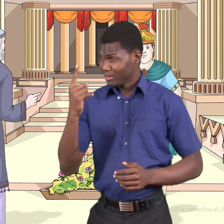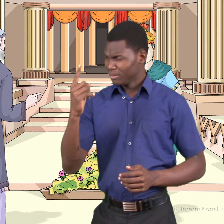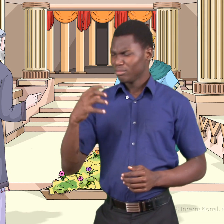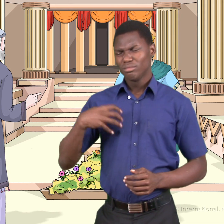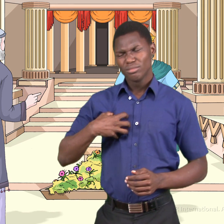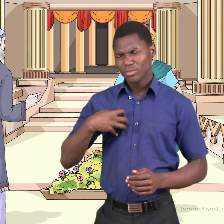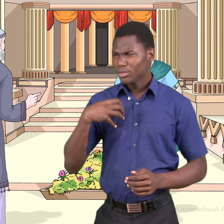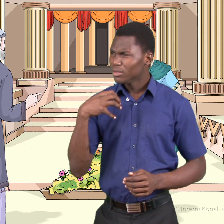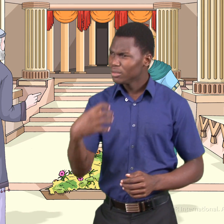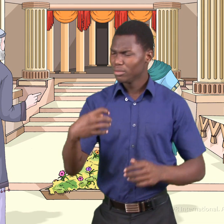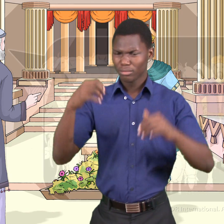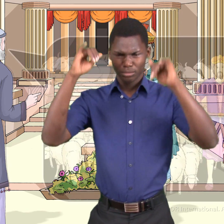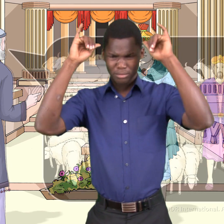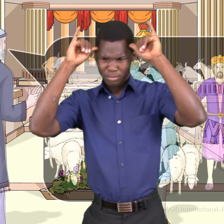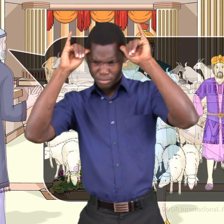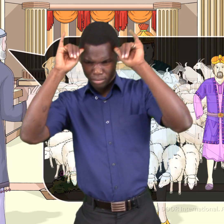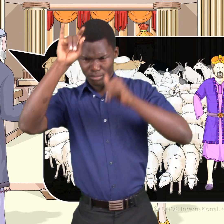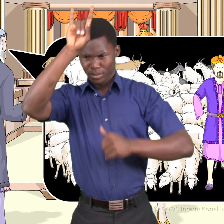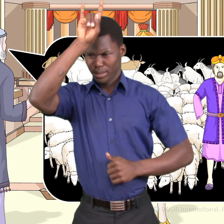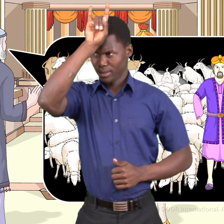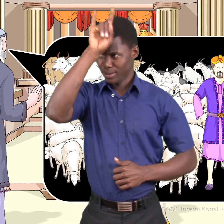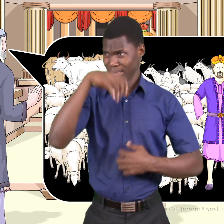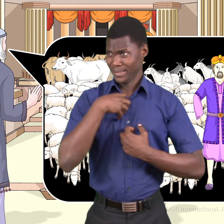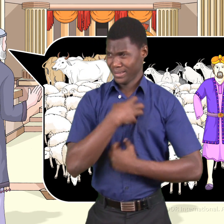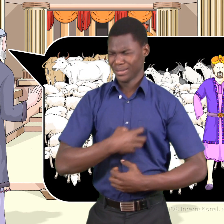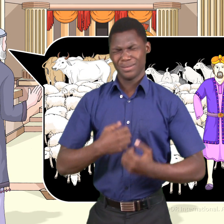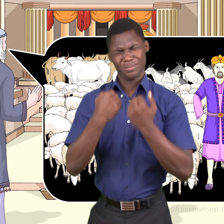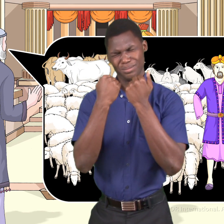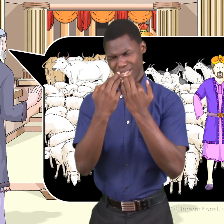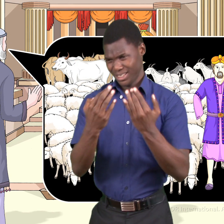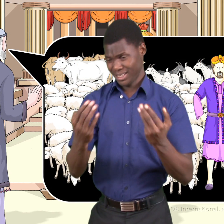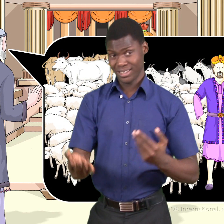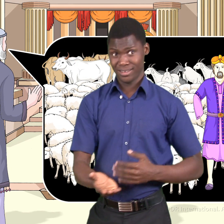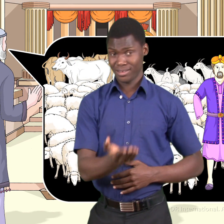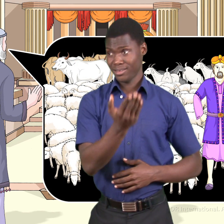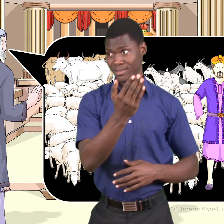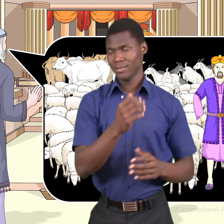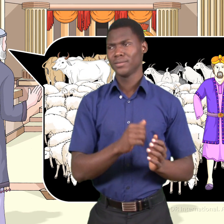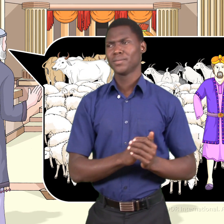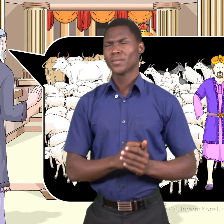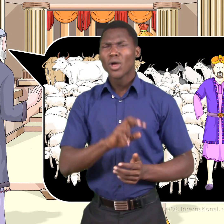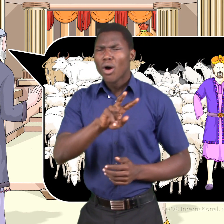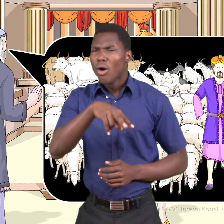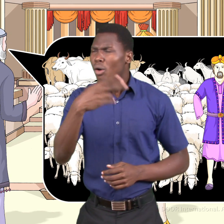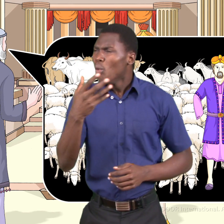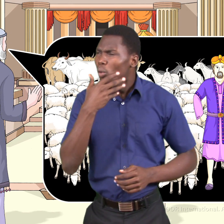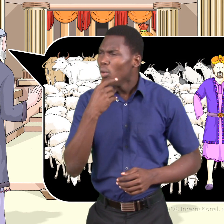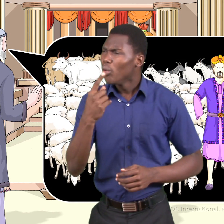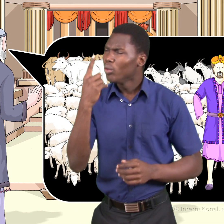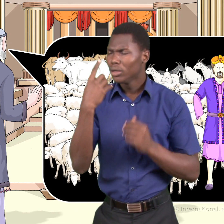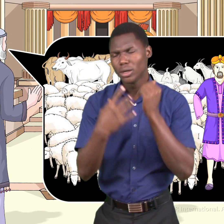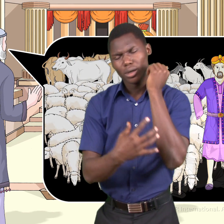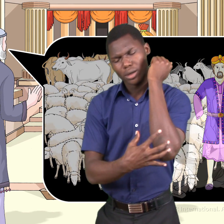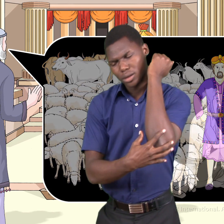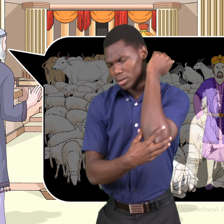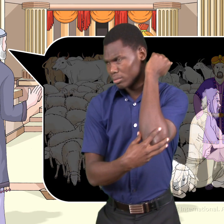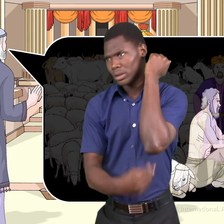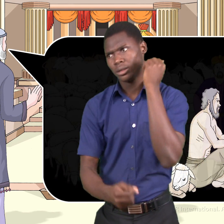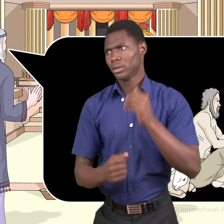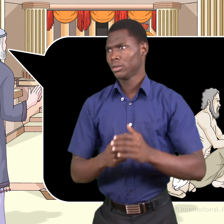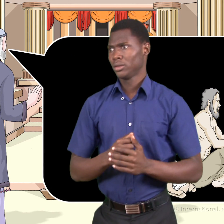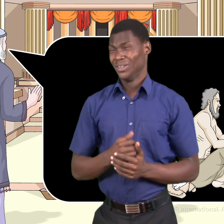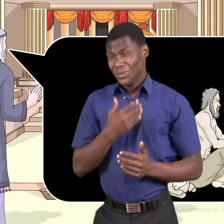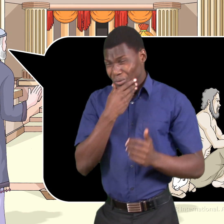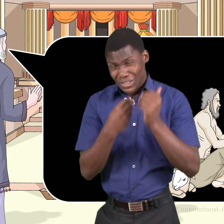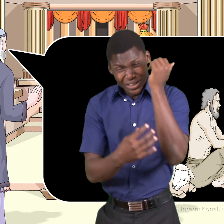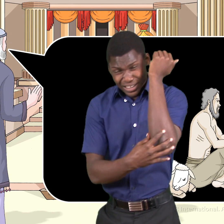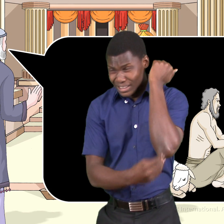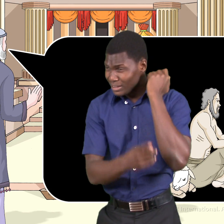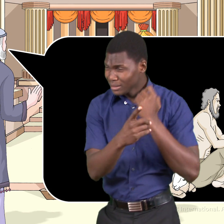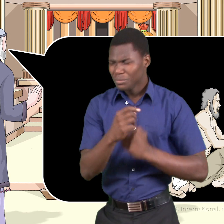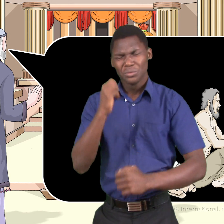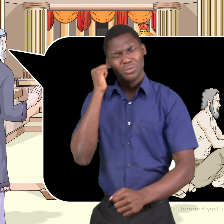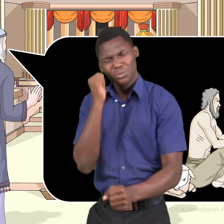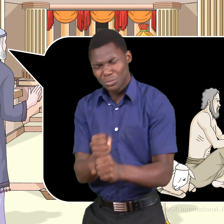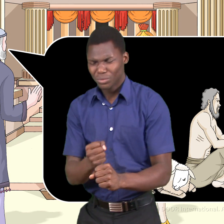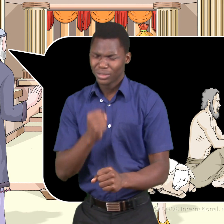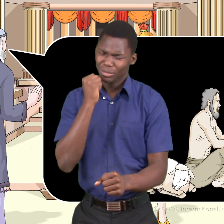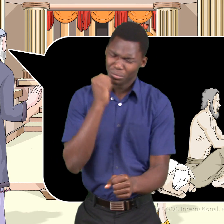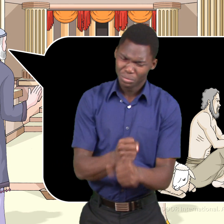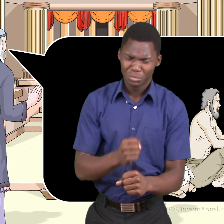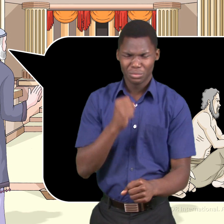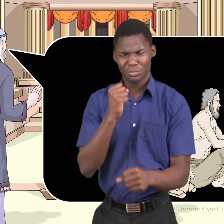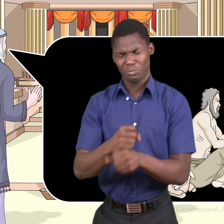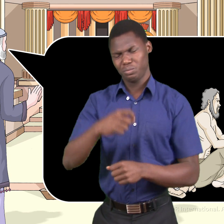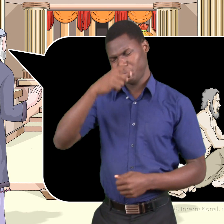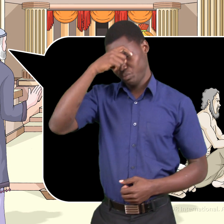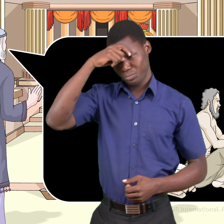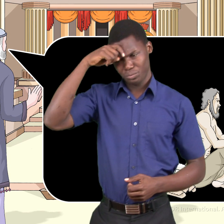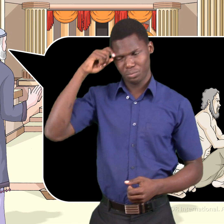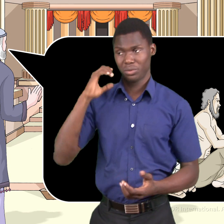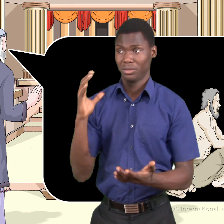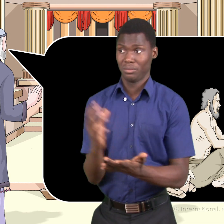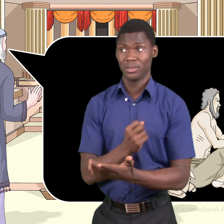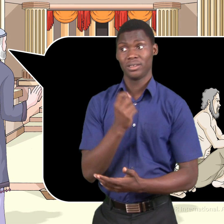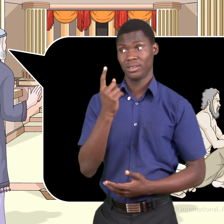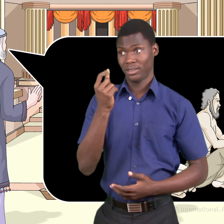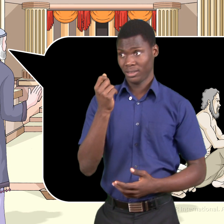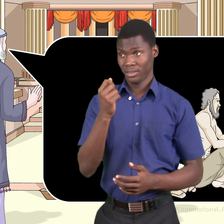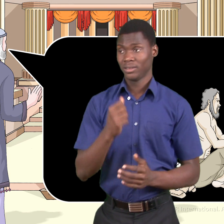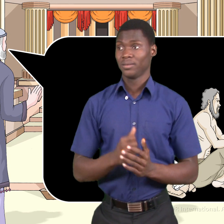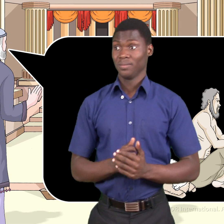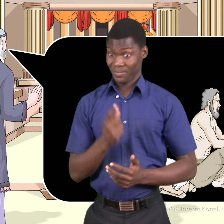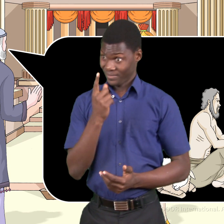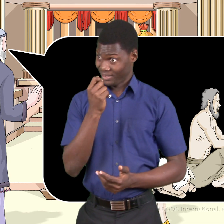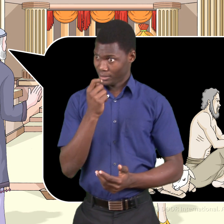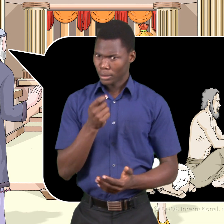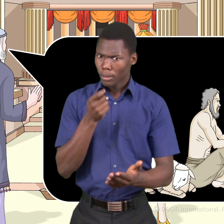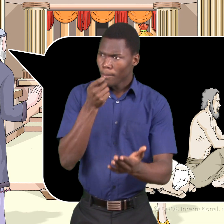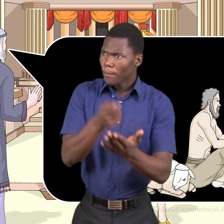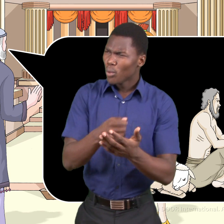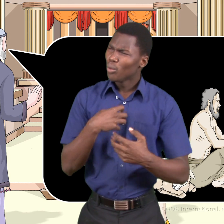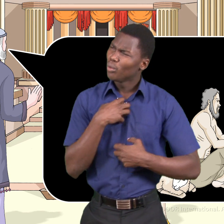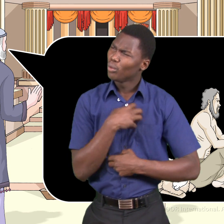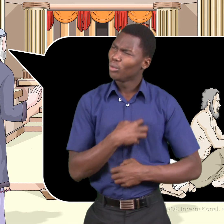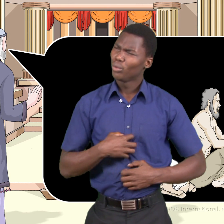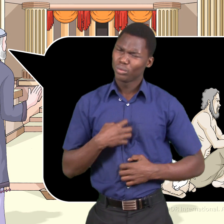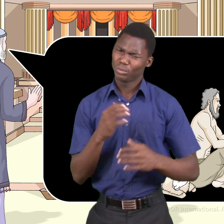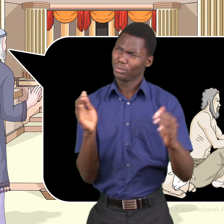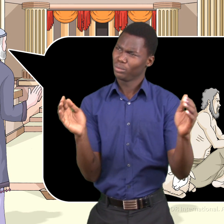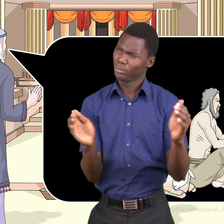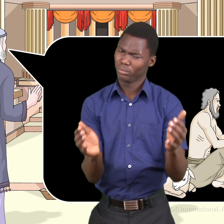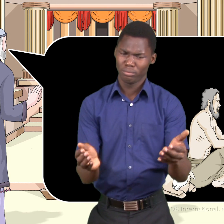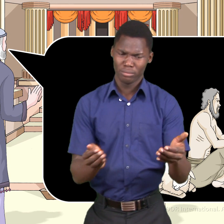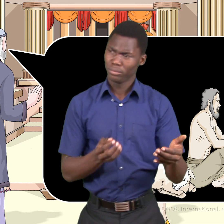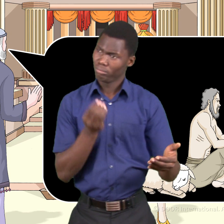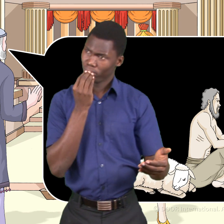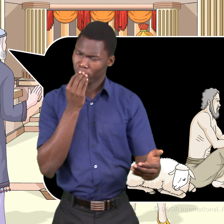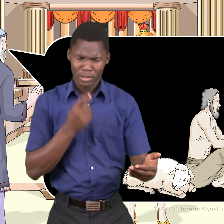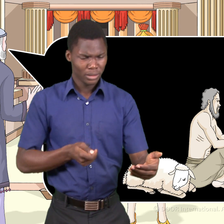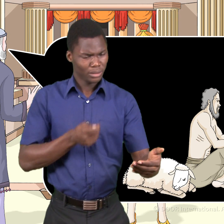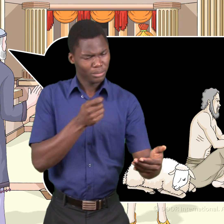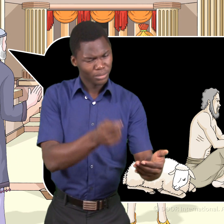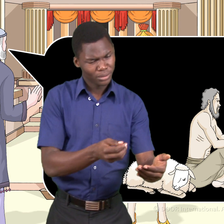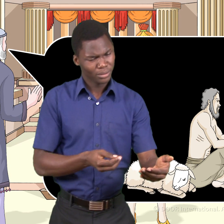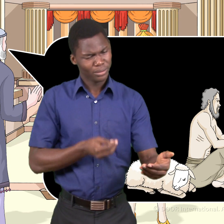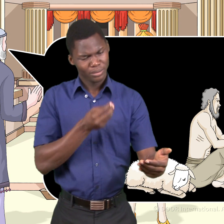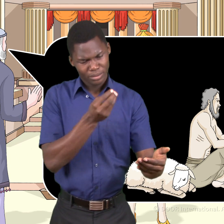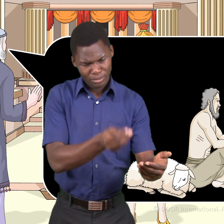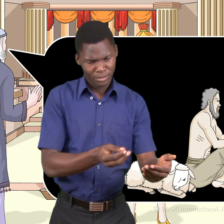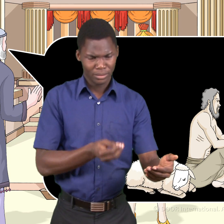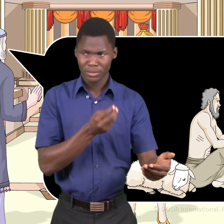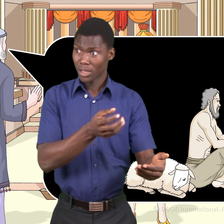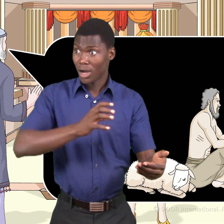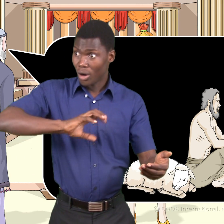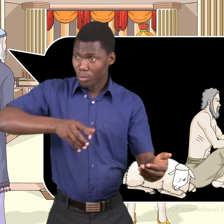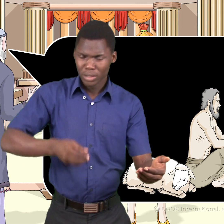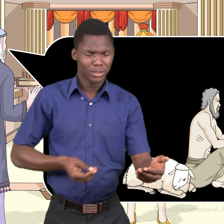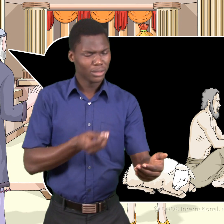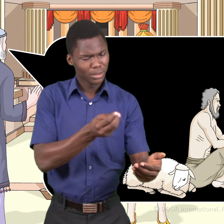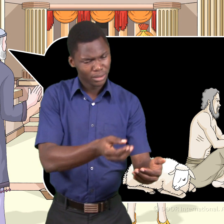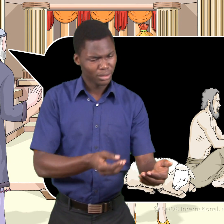The rich man had a great number of sheep and cattle, but the poor man had nothing except one small ewe lamb that he had bought.